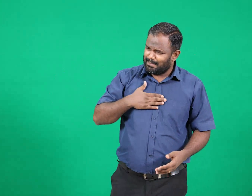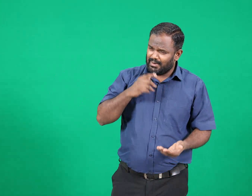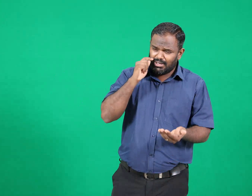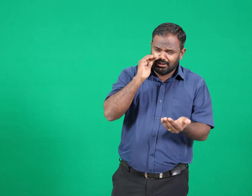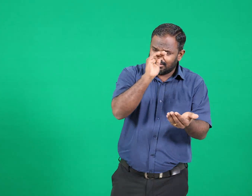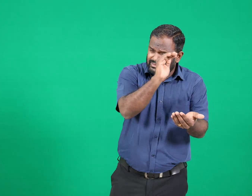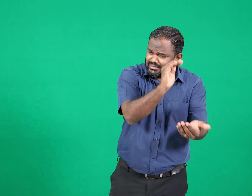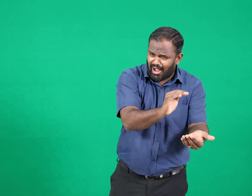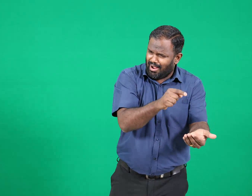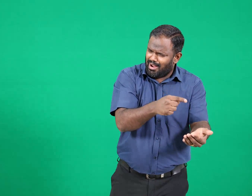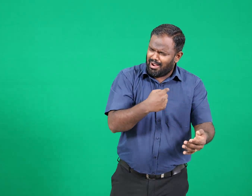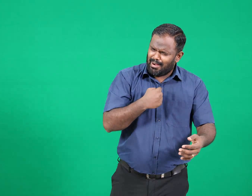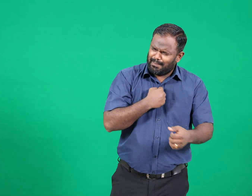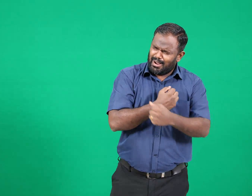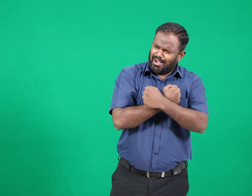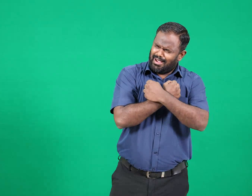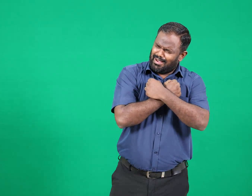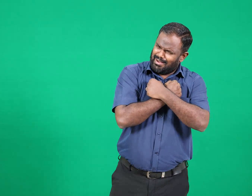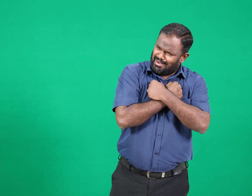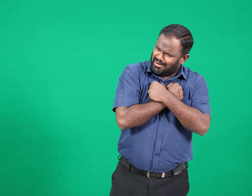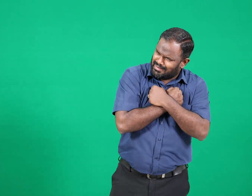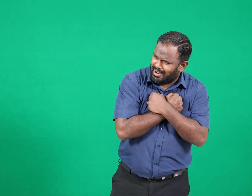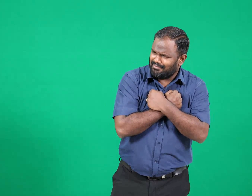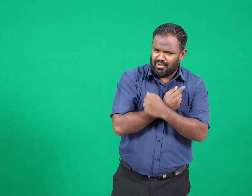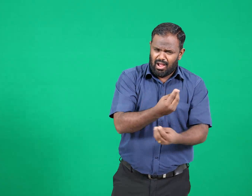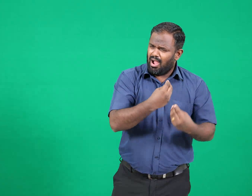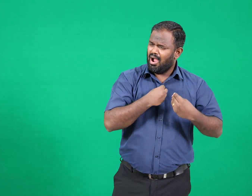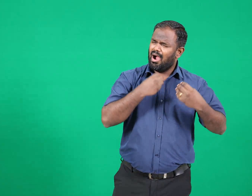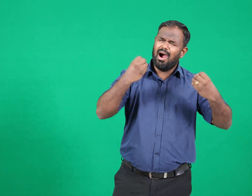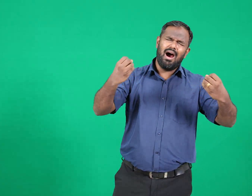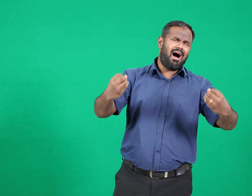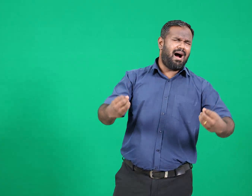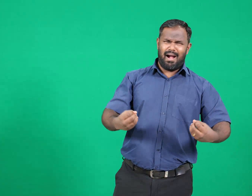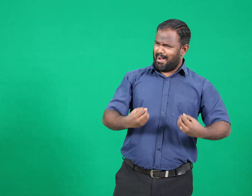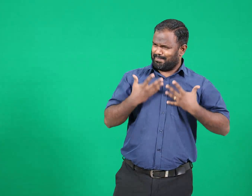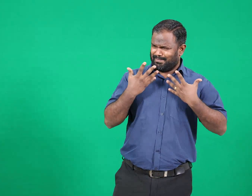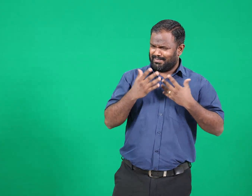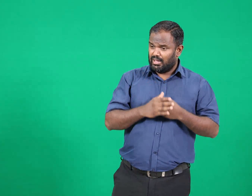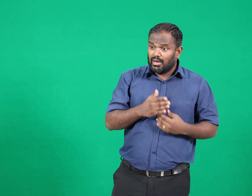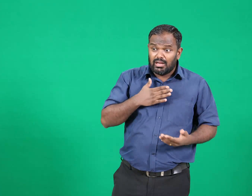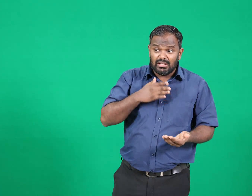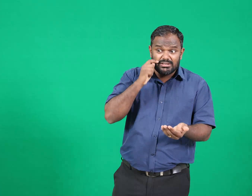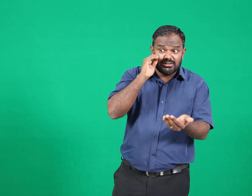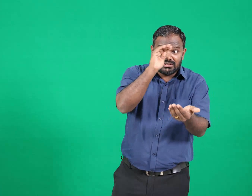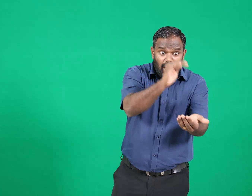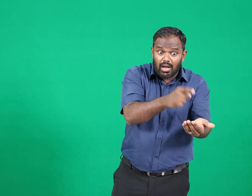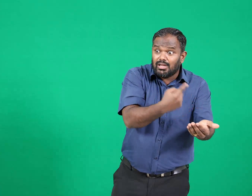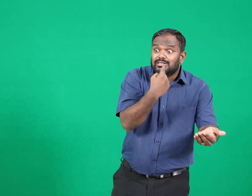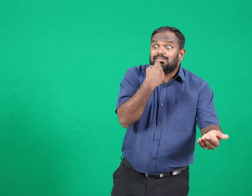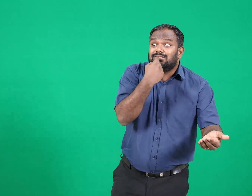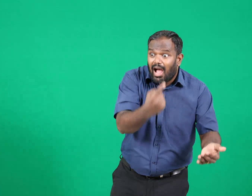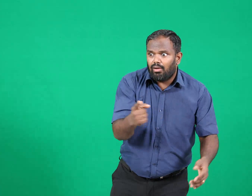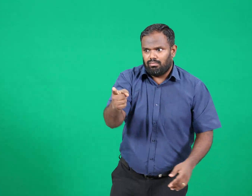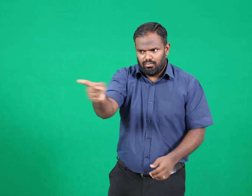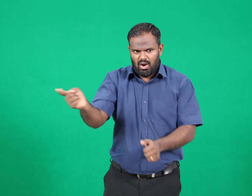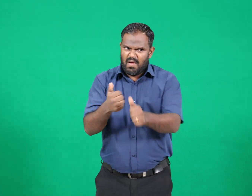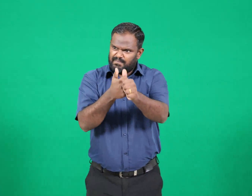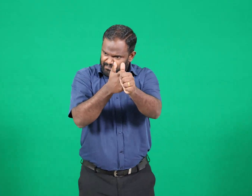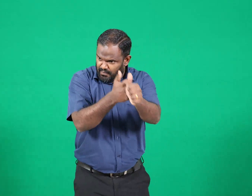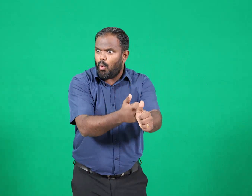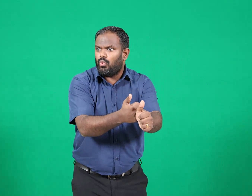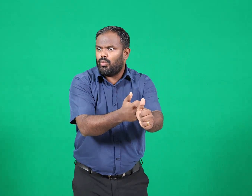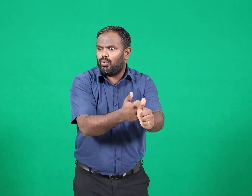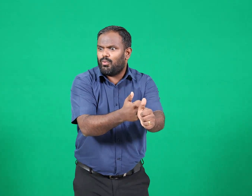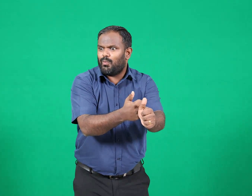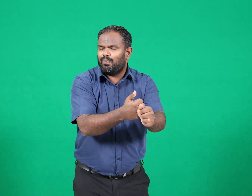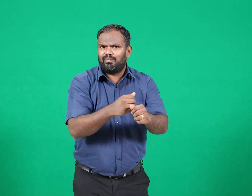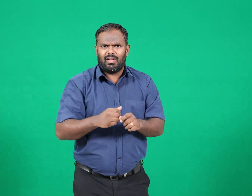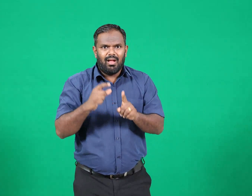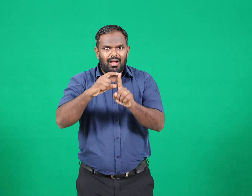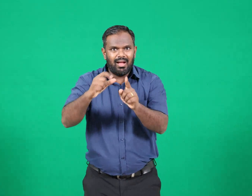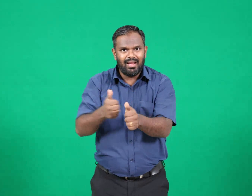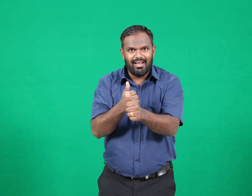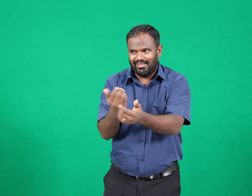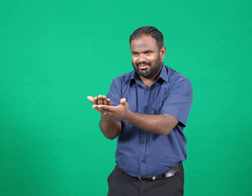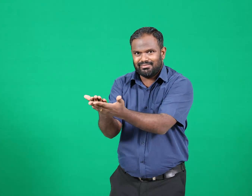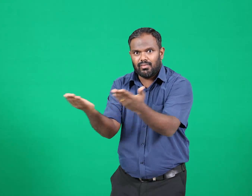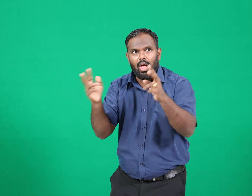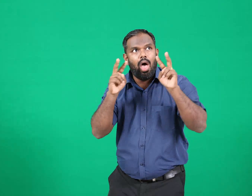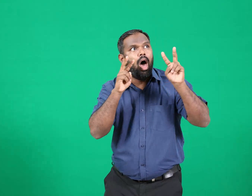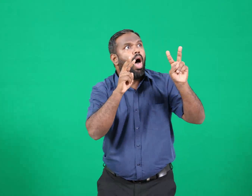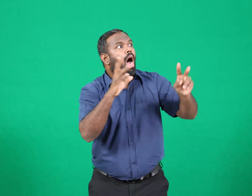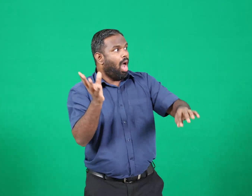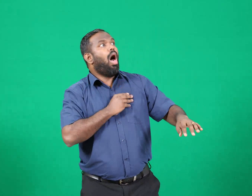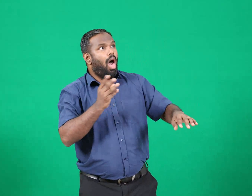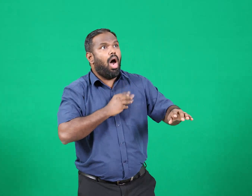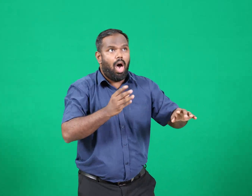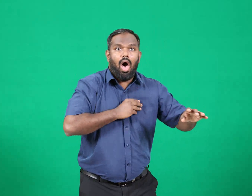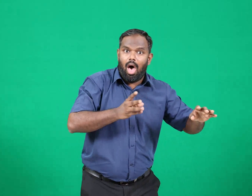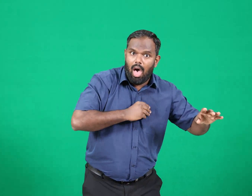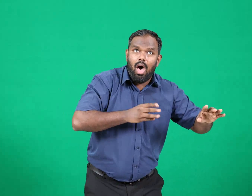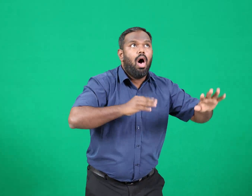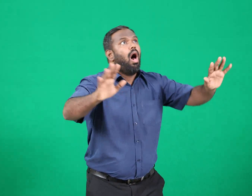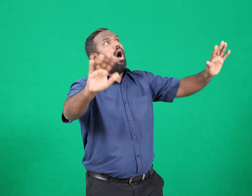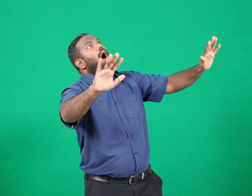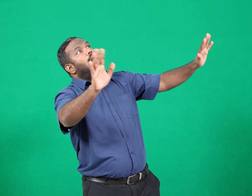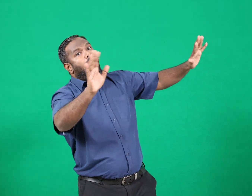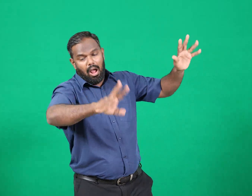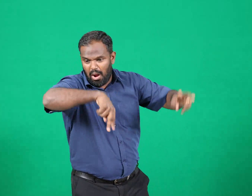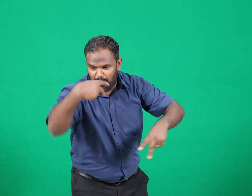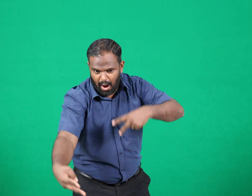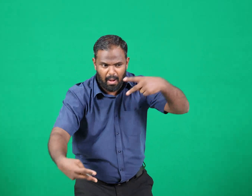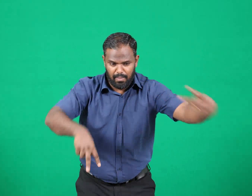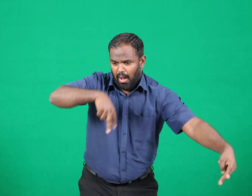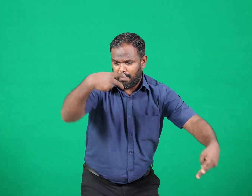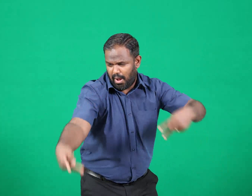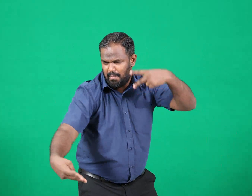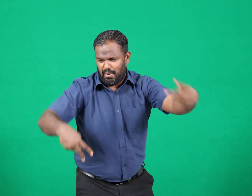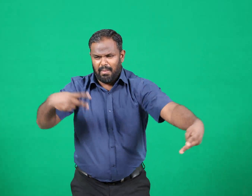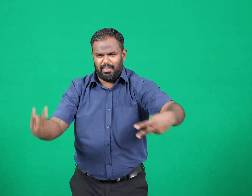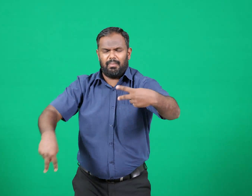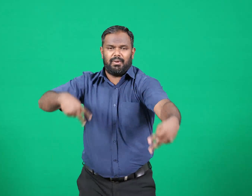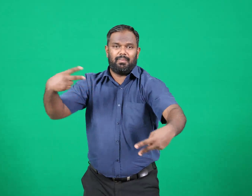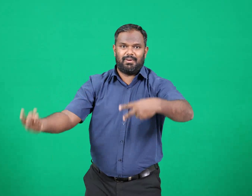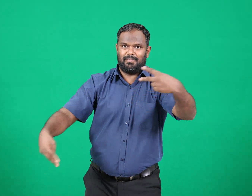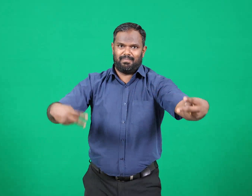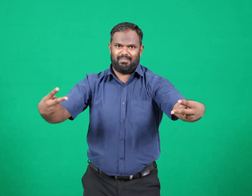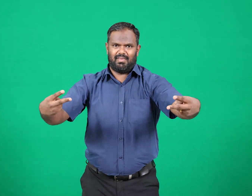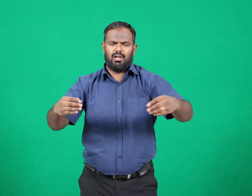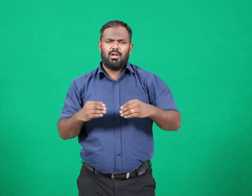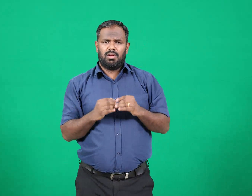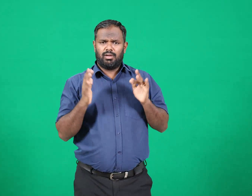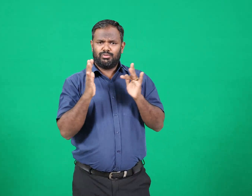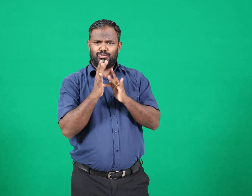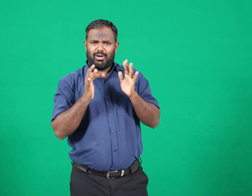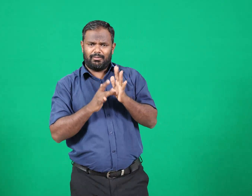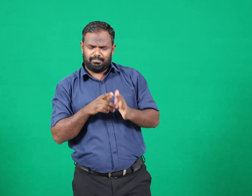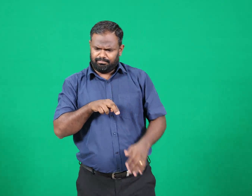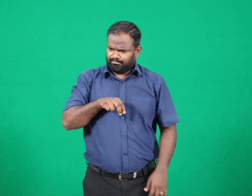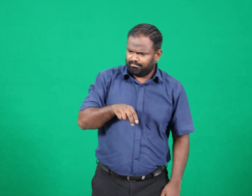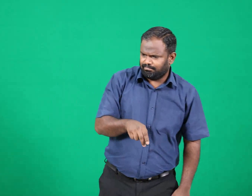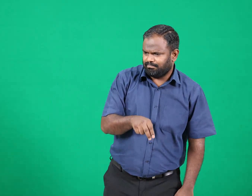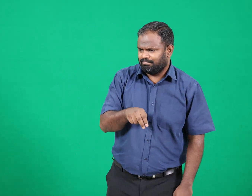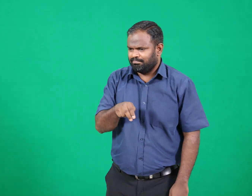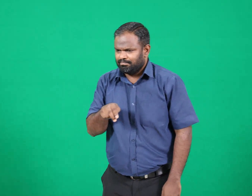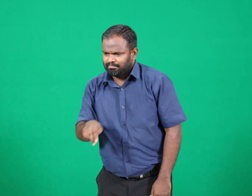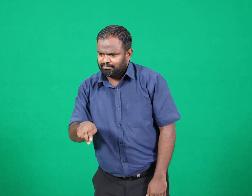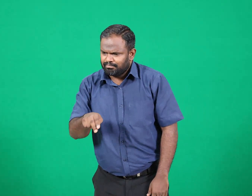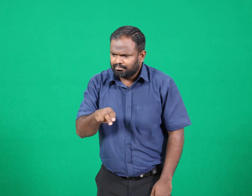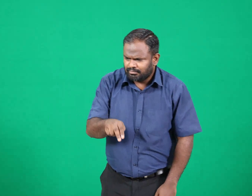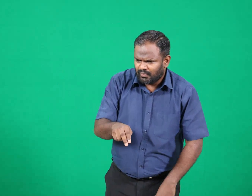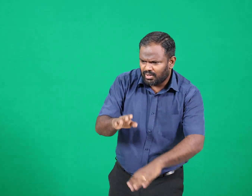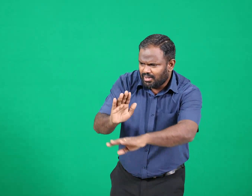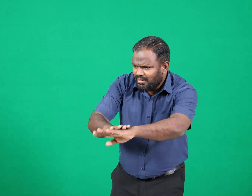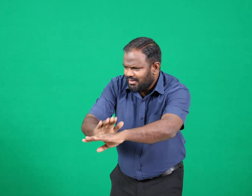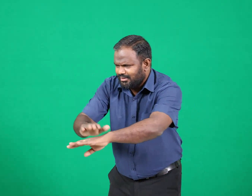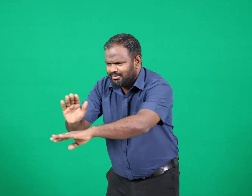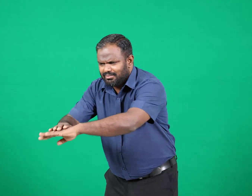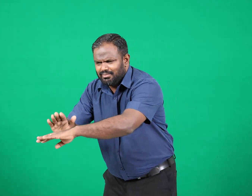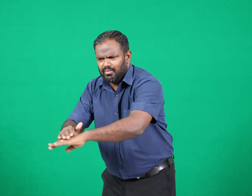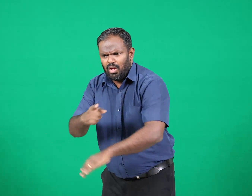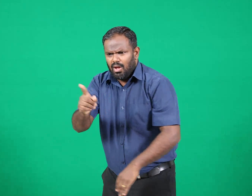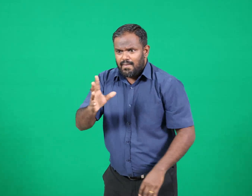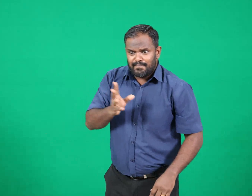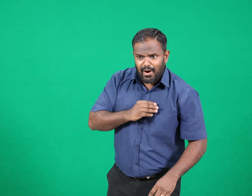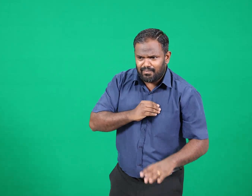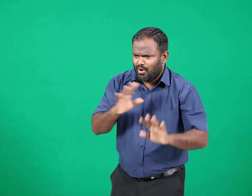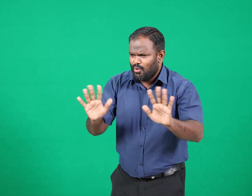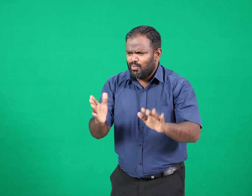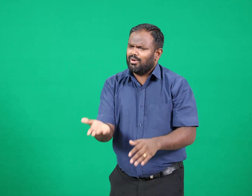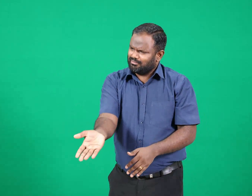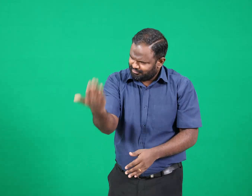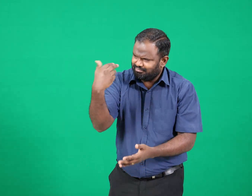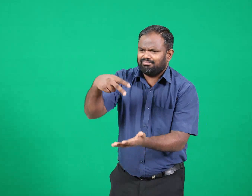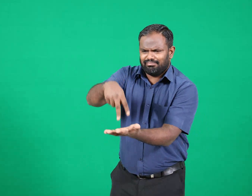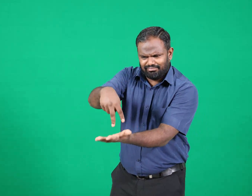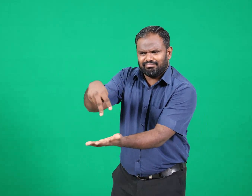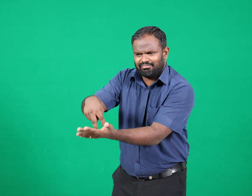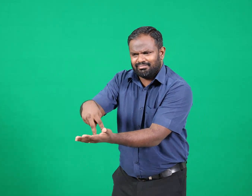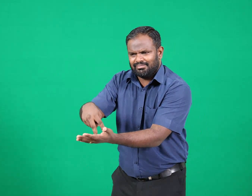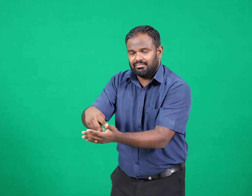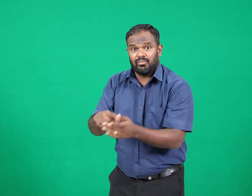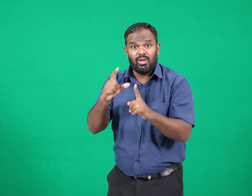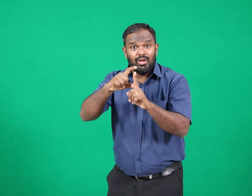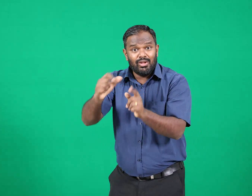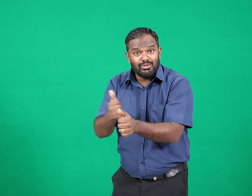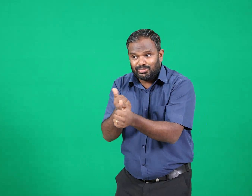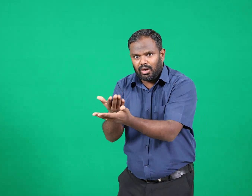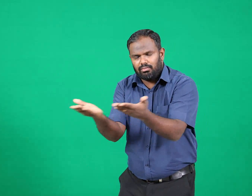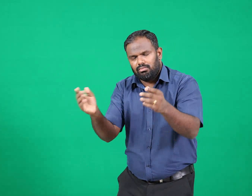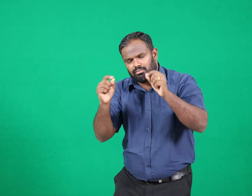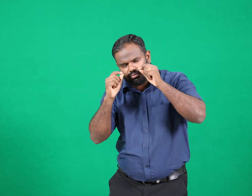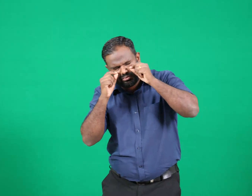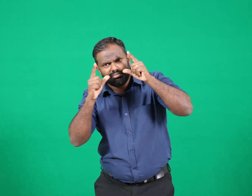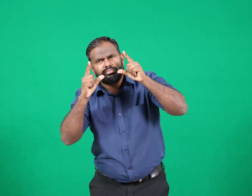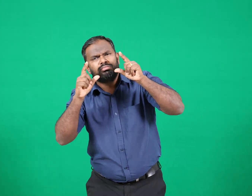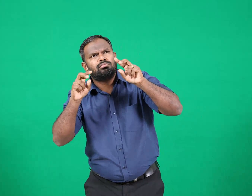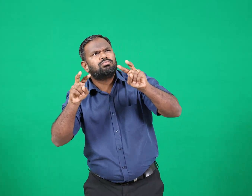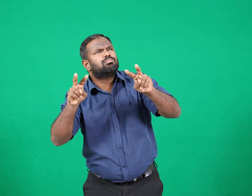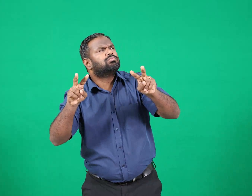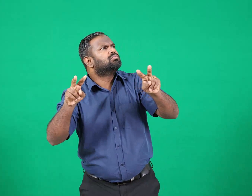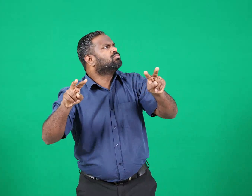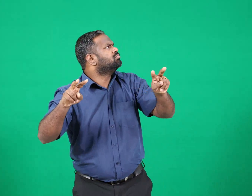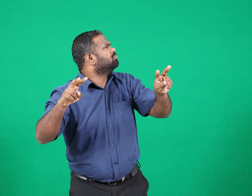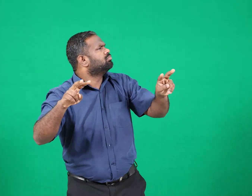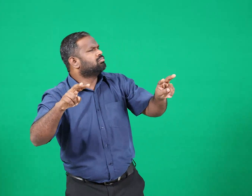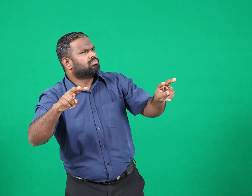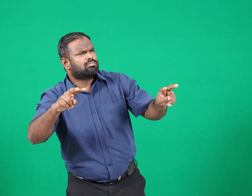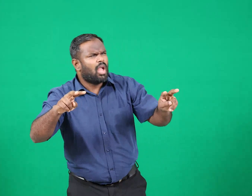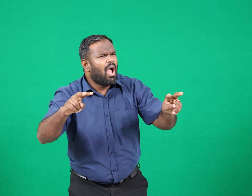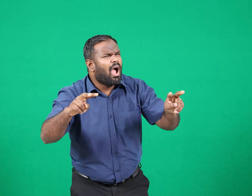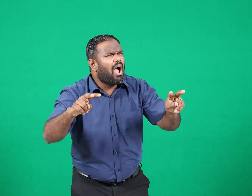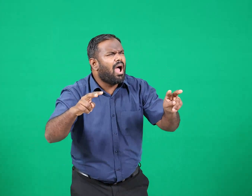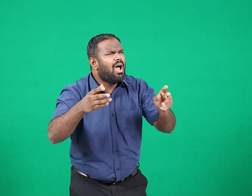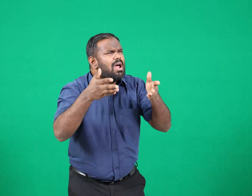Listen to Him!" When the disciples heard this, they fell facedown in terror. Then Jesus came over and touched them. " Get up," He said.